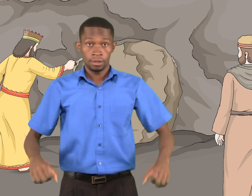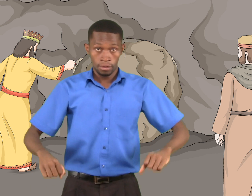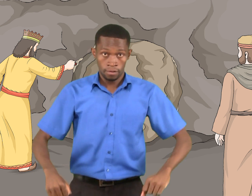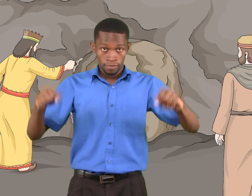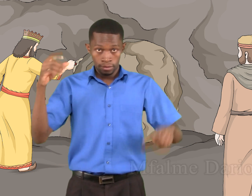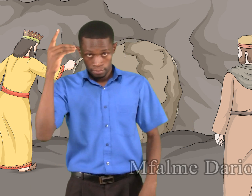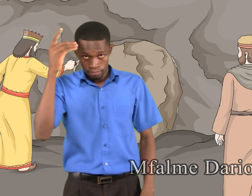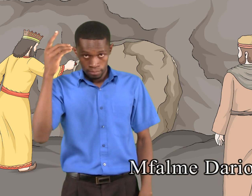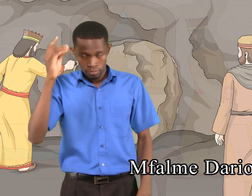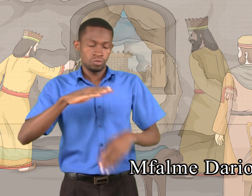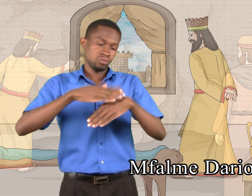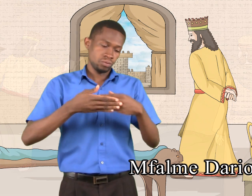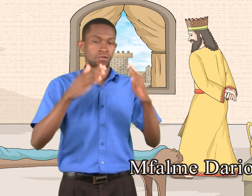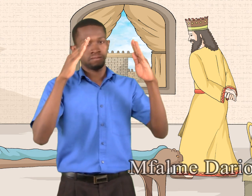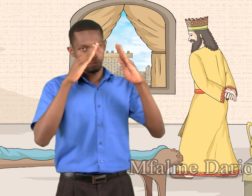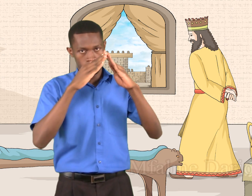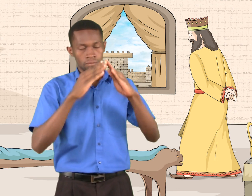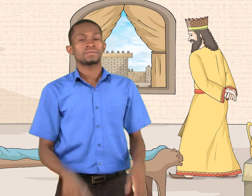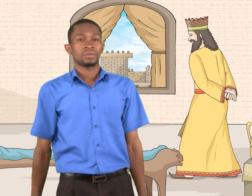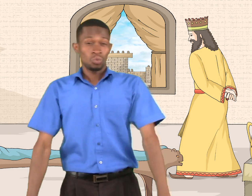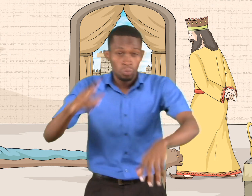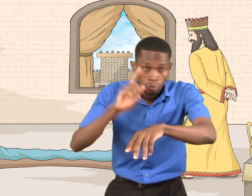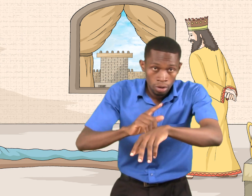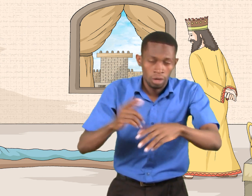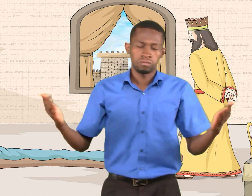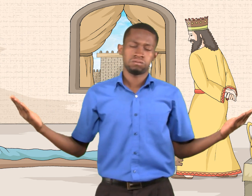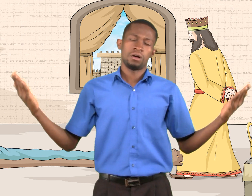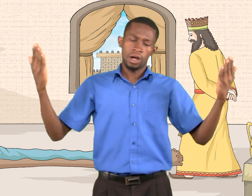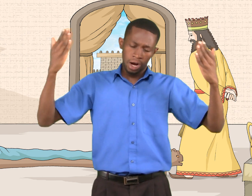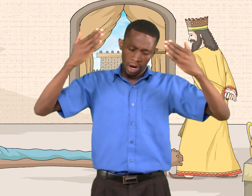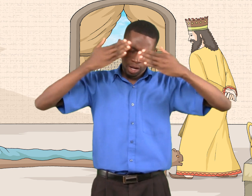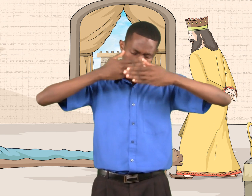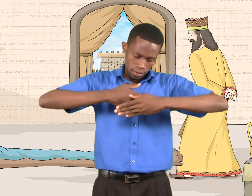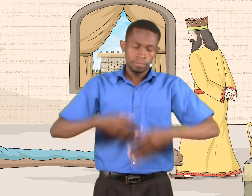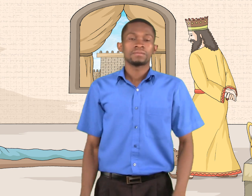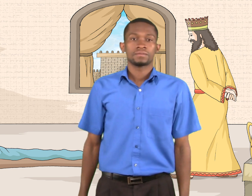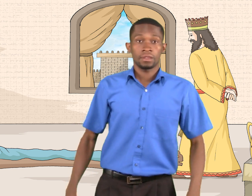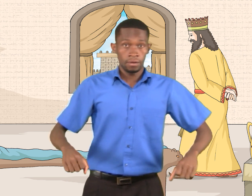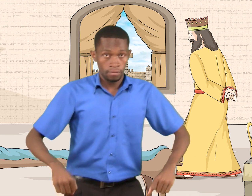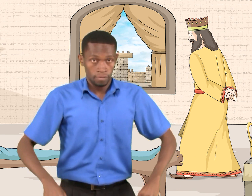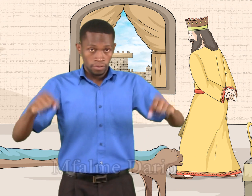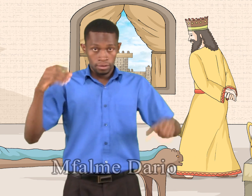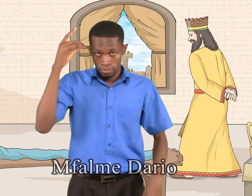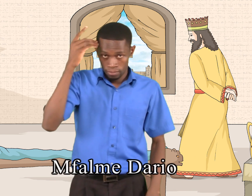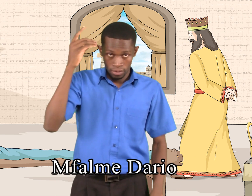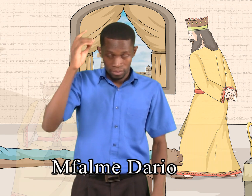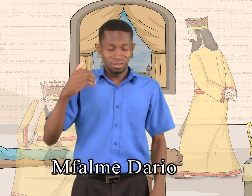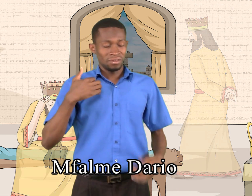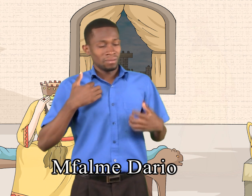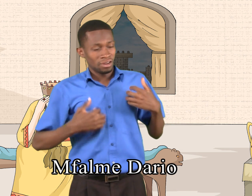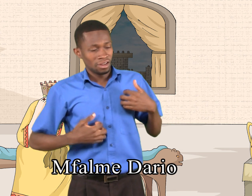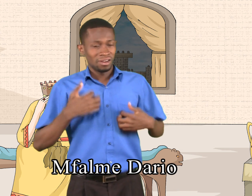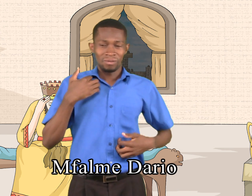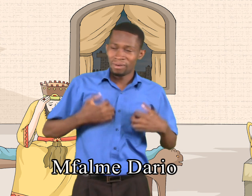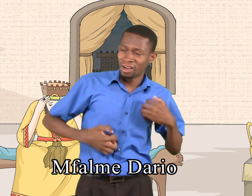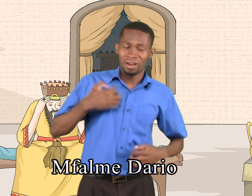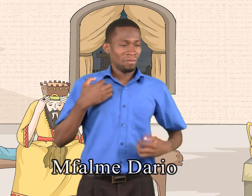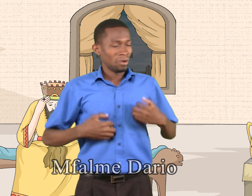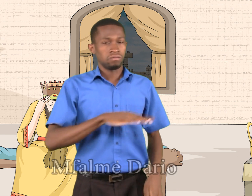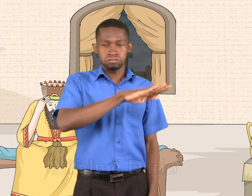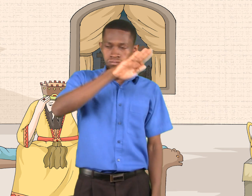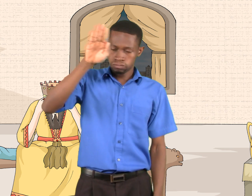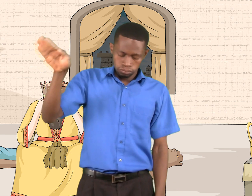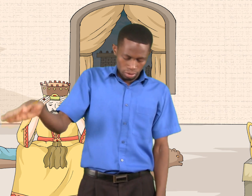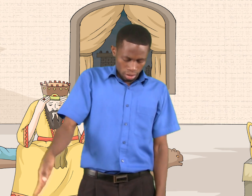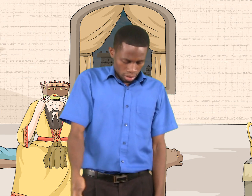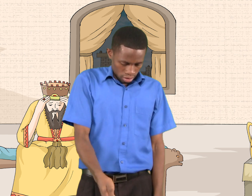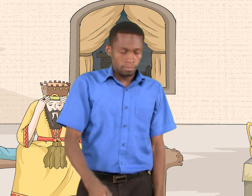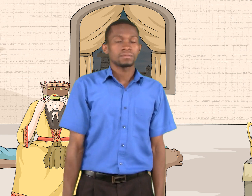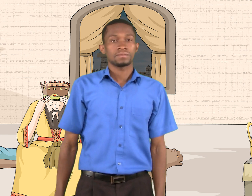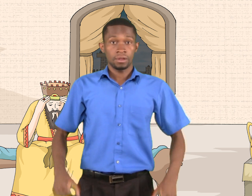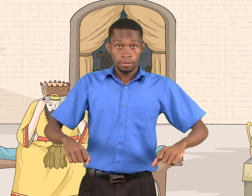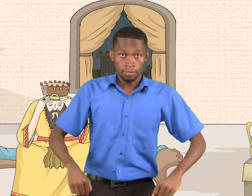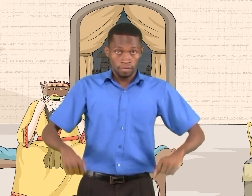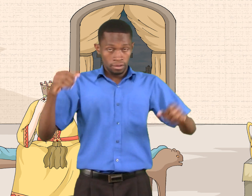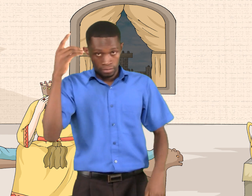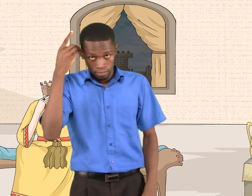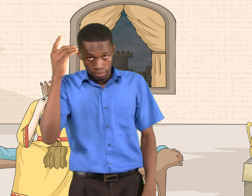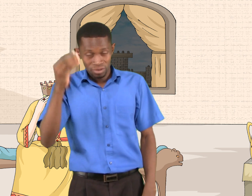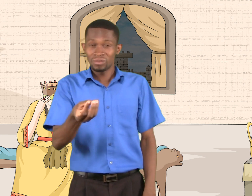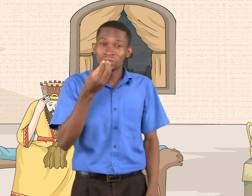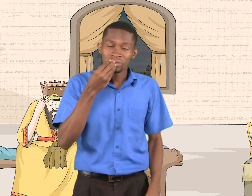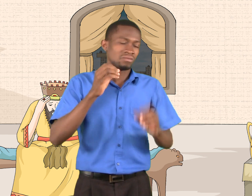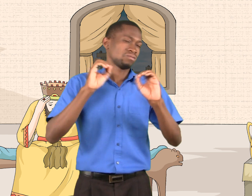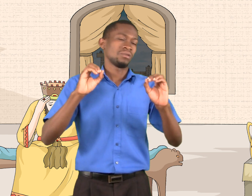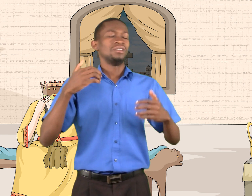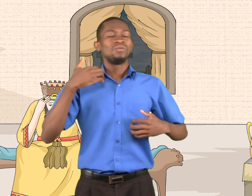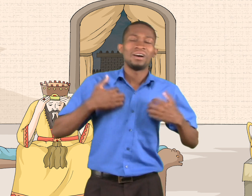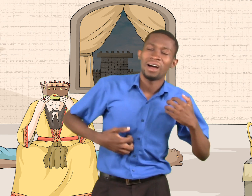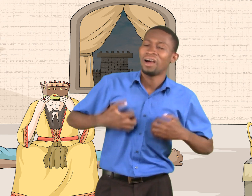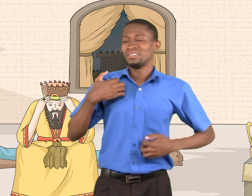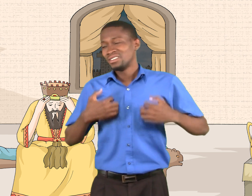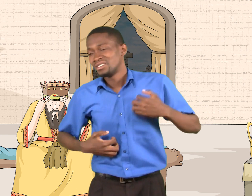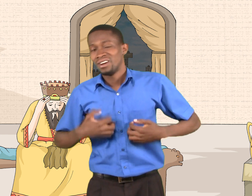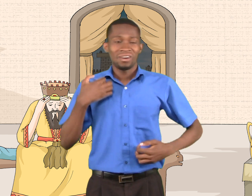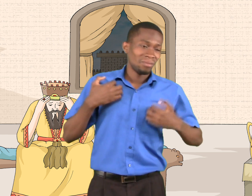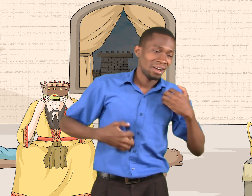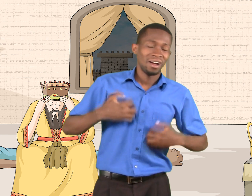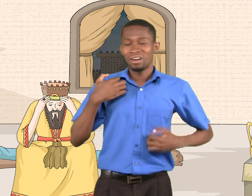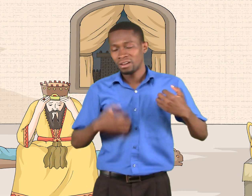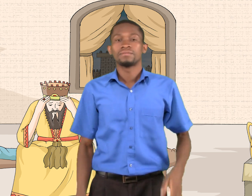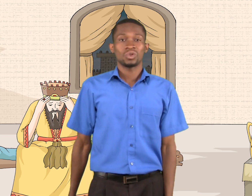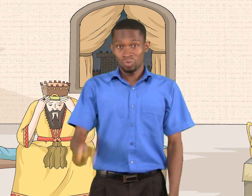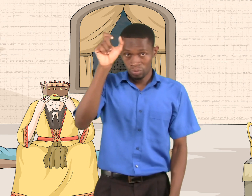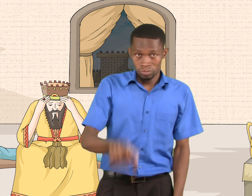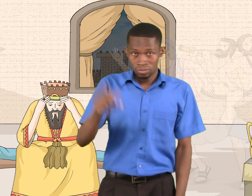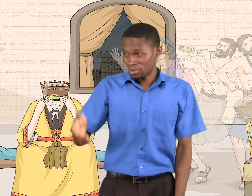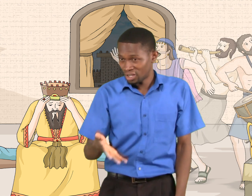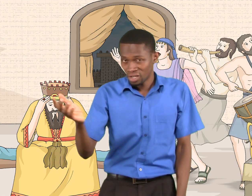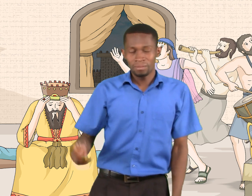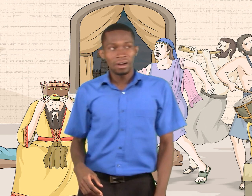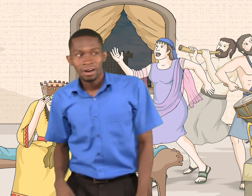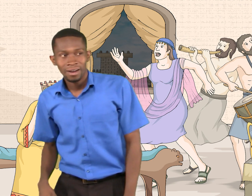Then the king went to his palace and spent the night fasting.